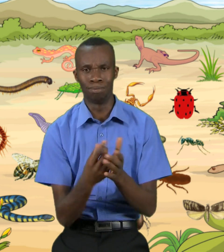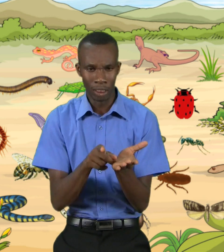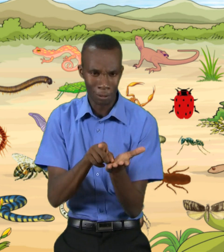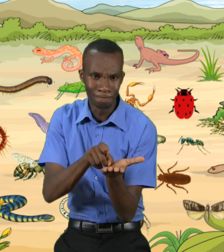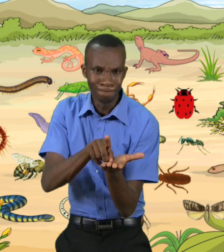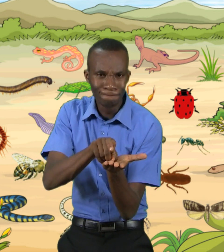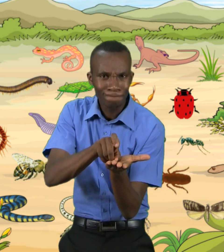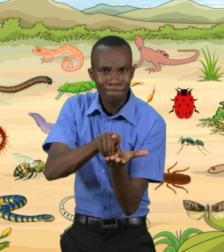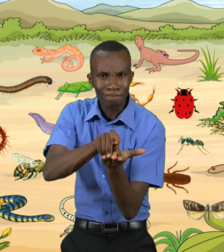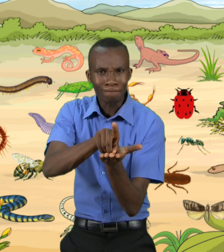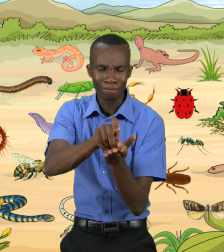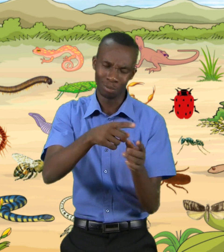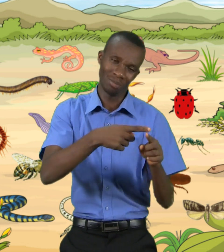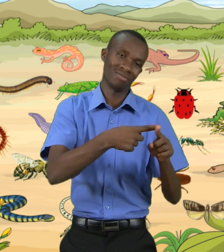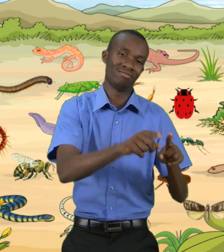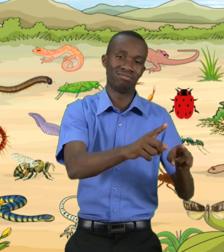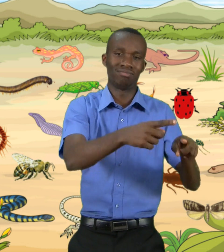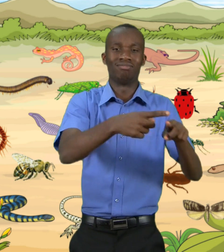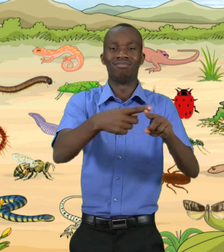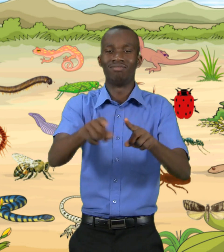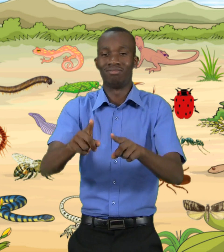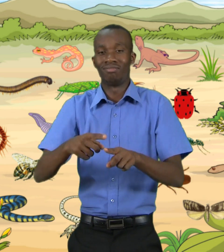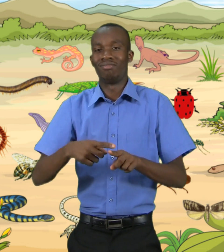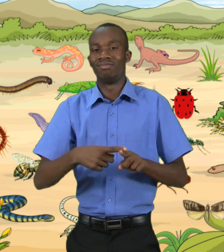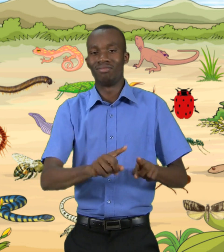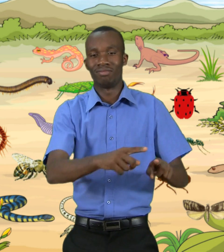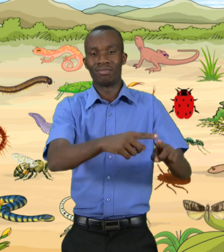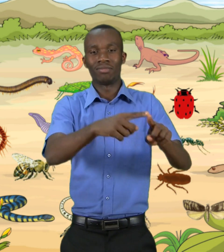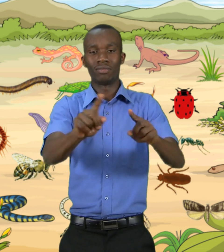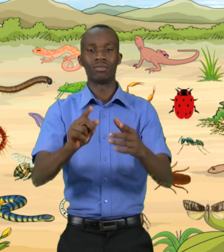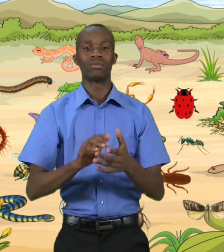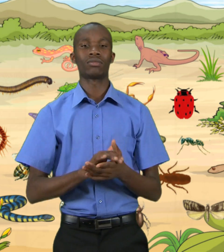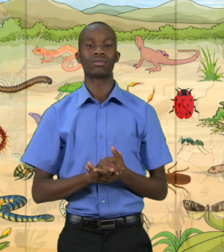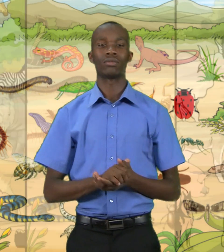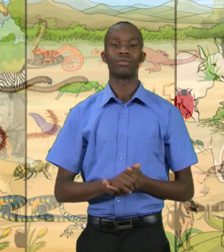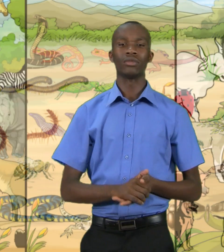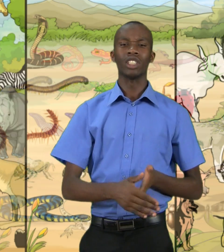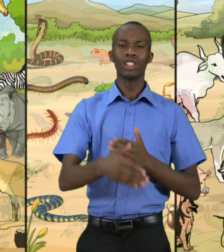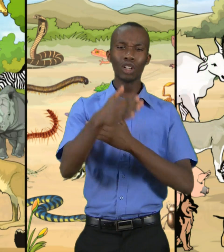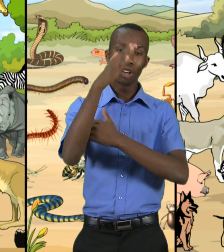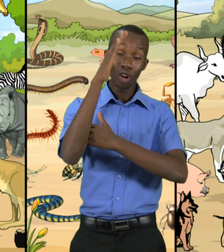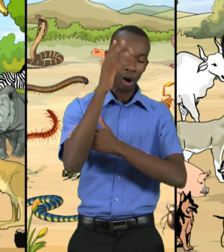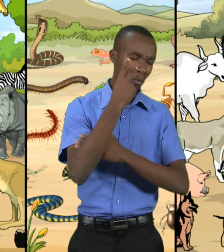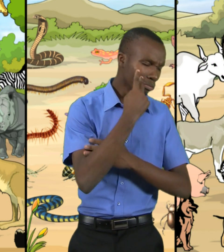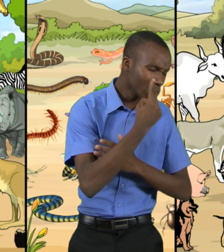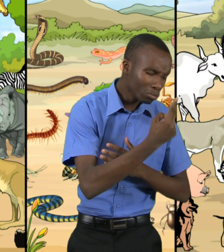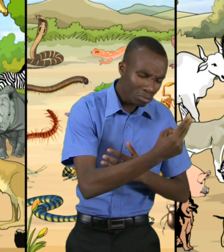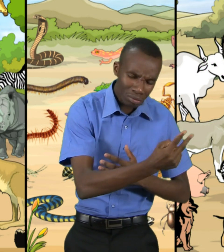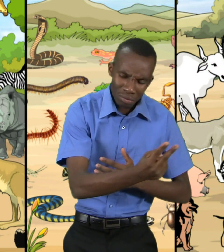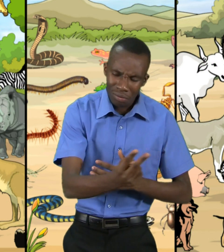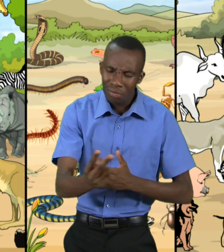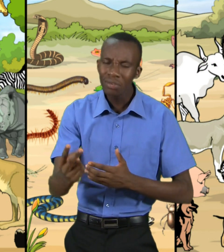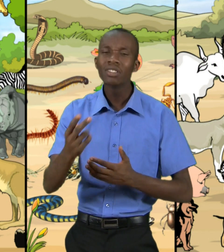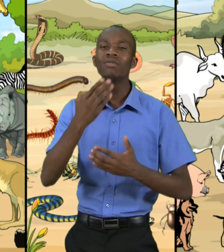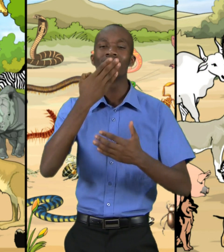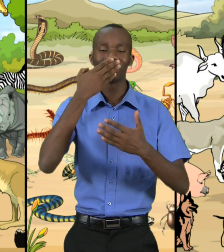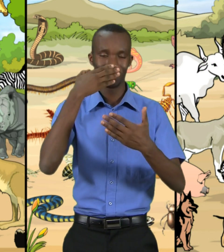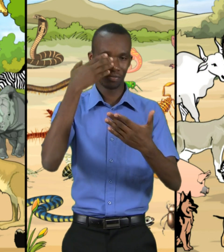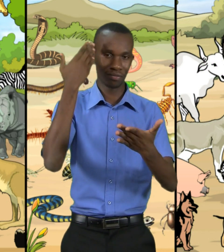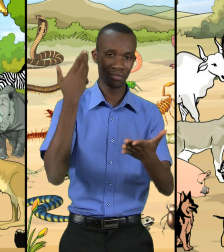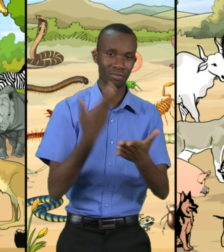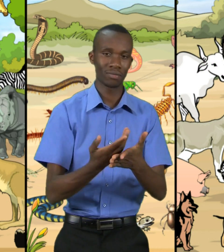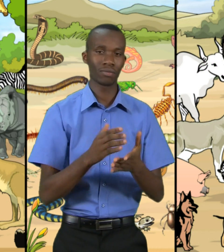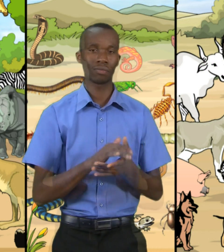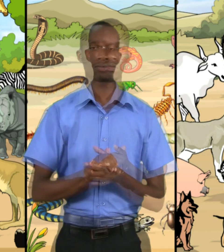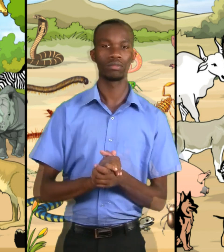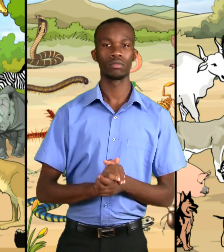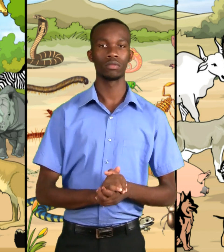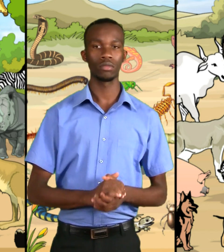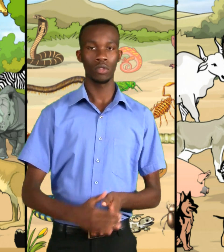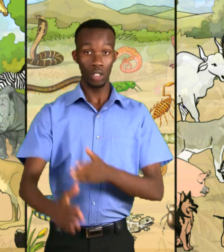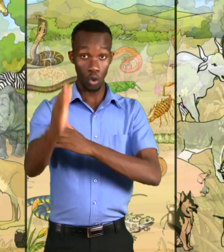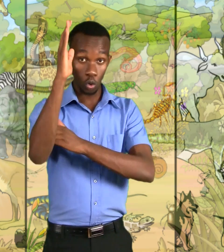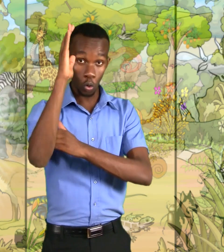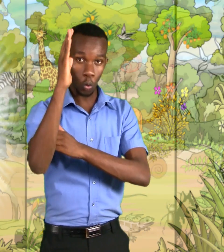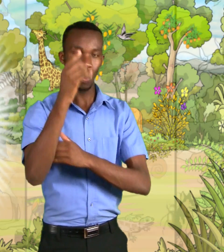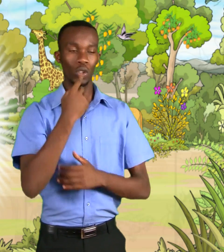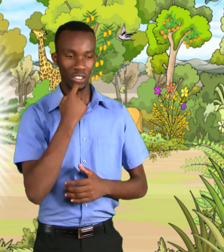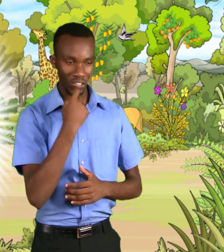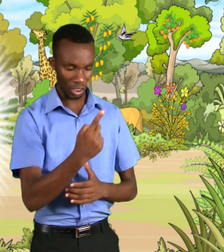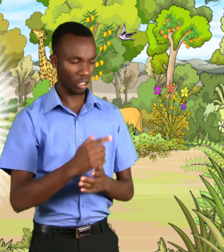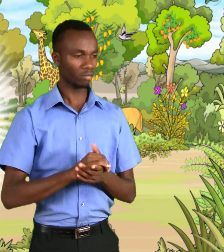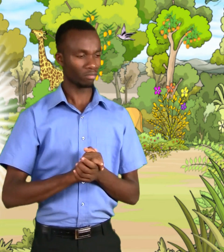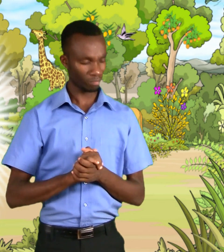And God saw that it was good.